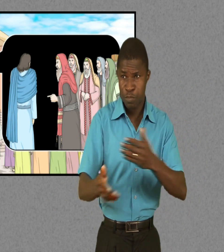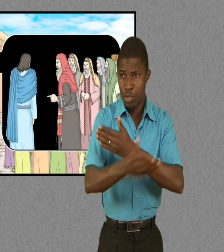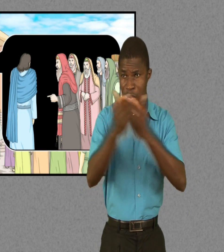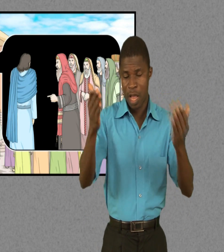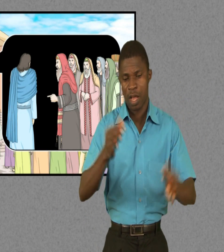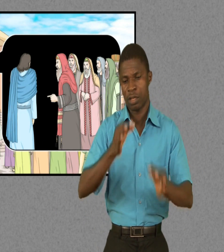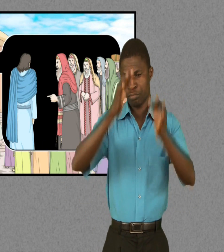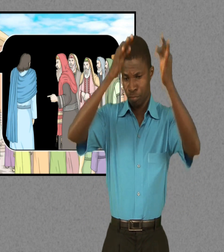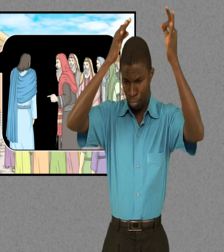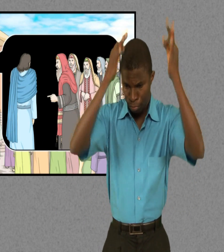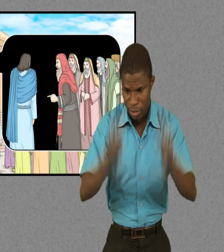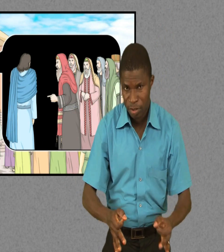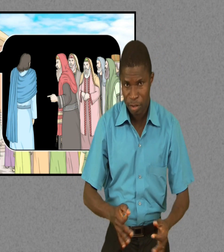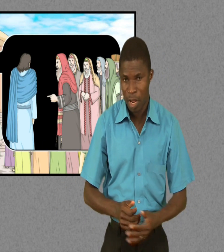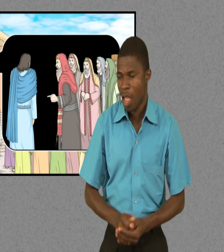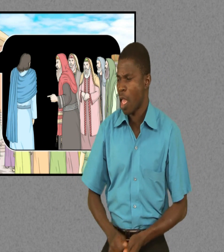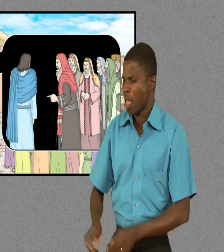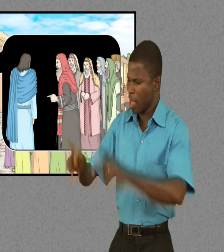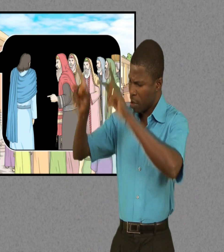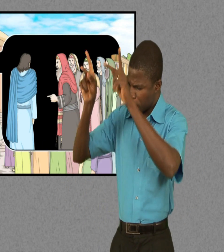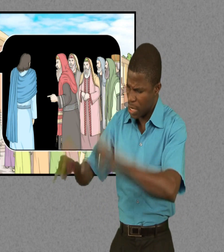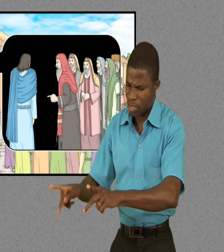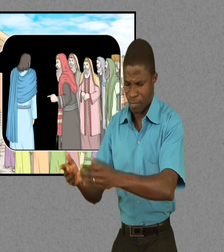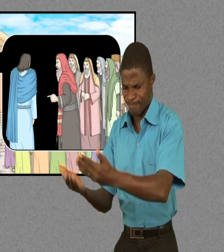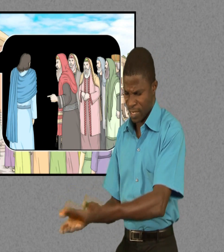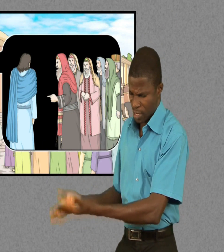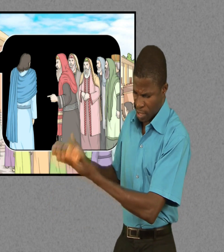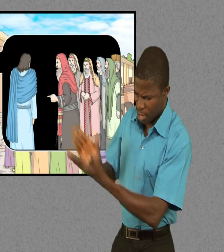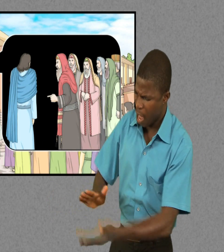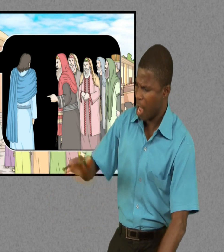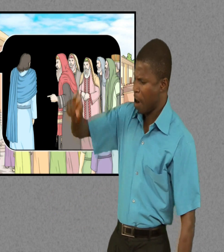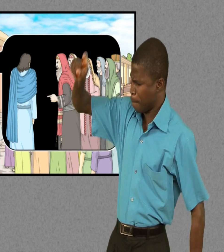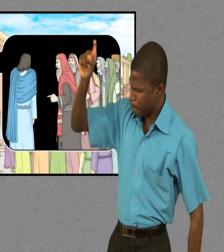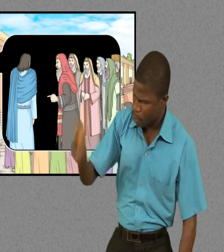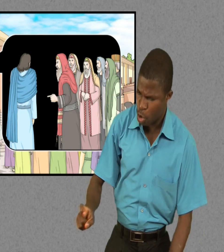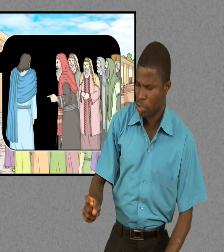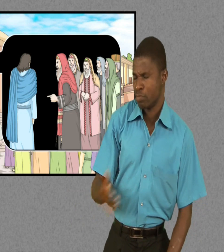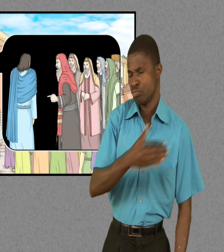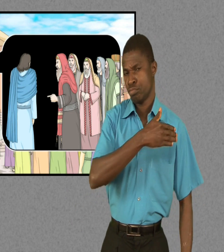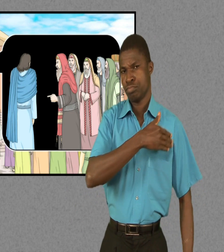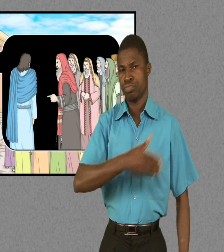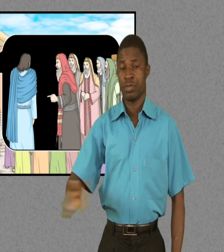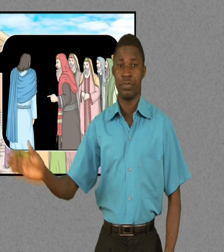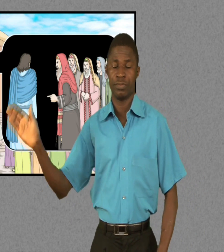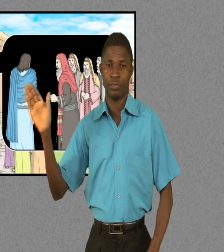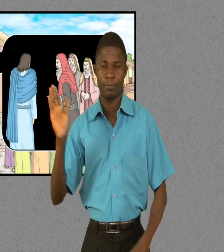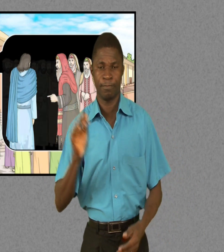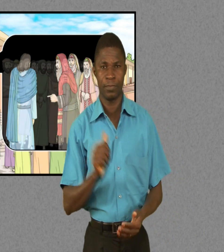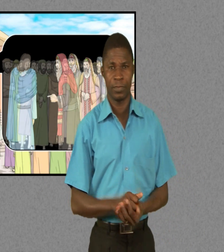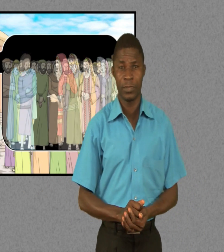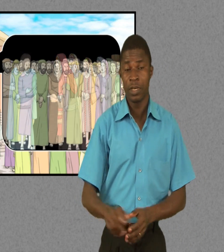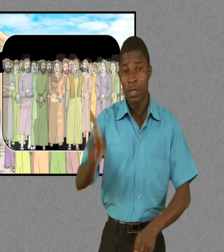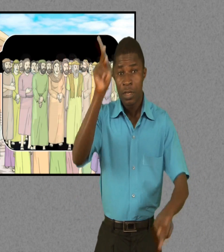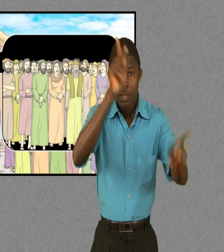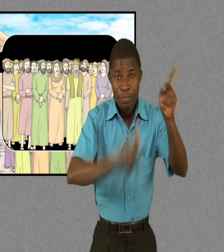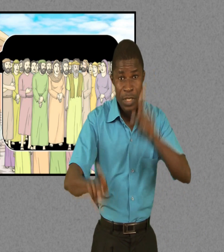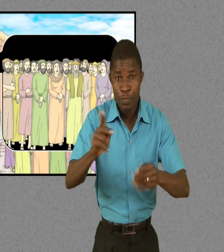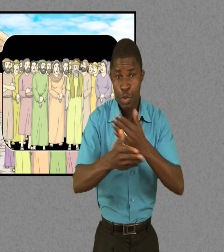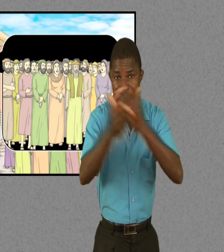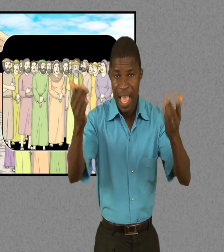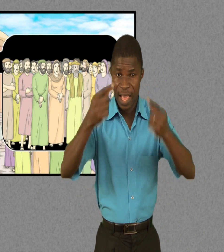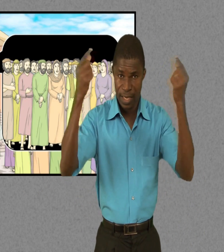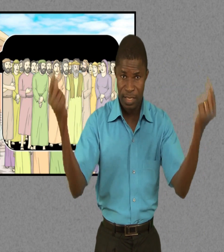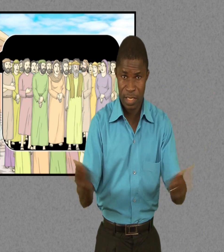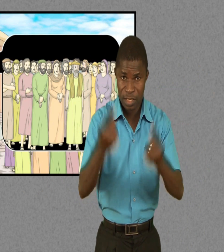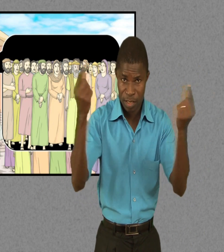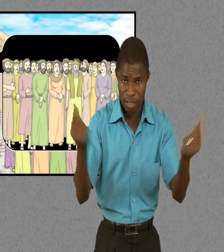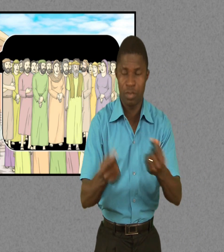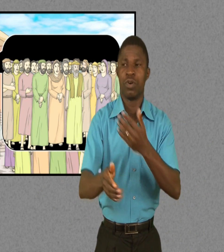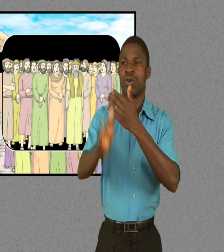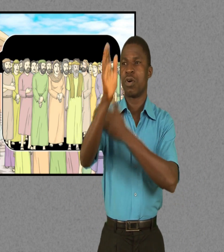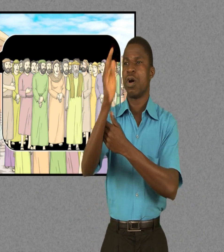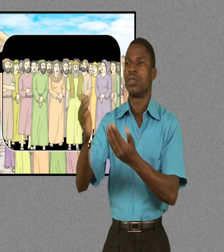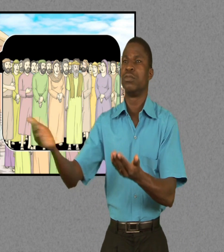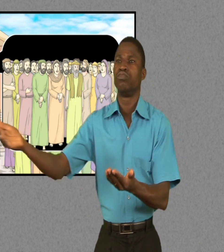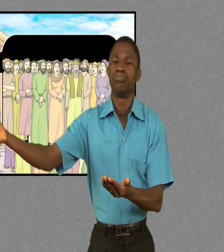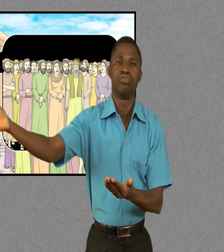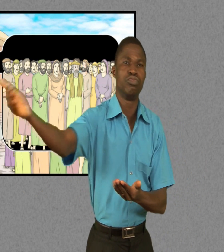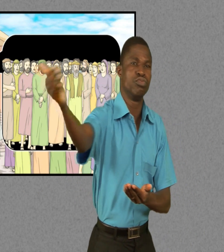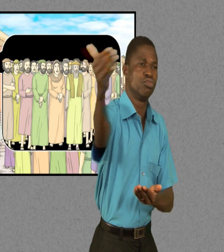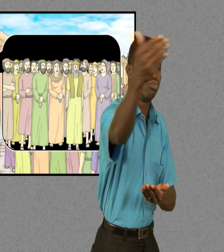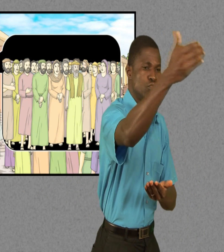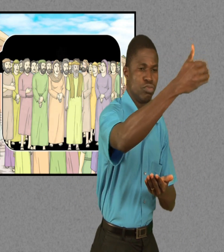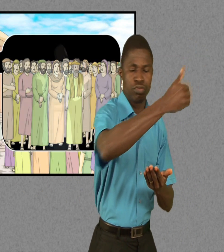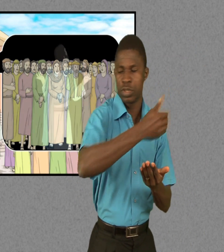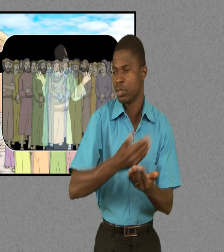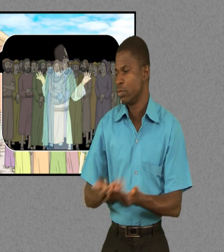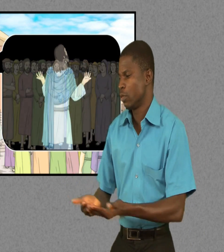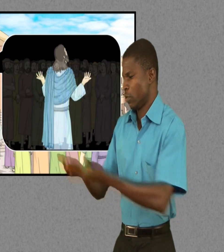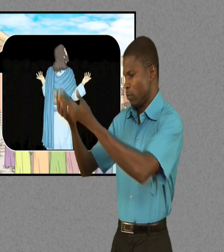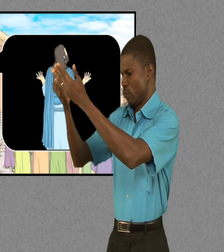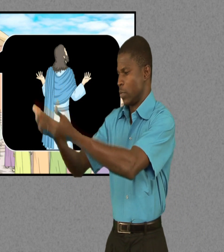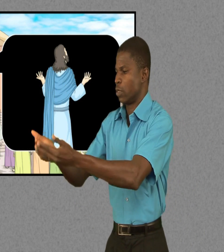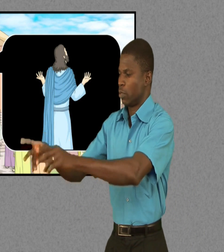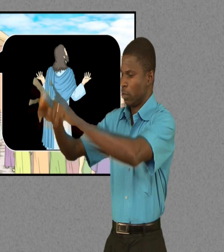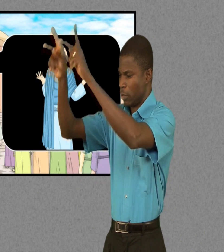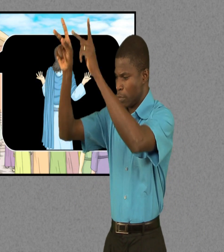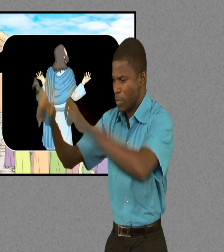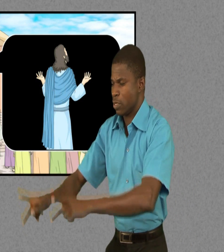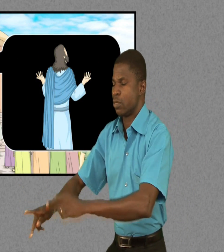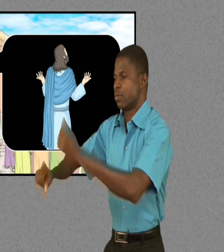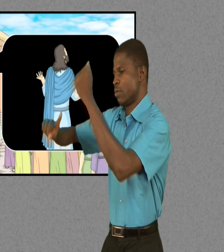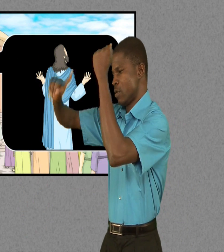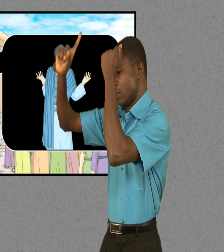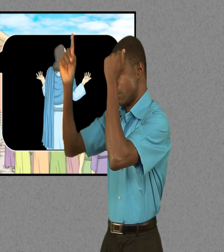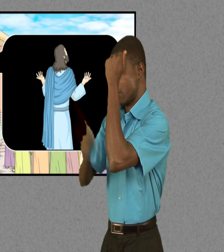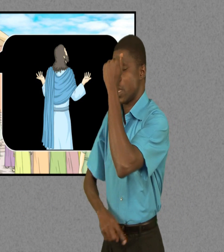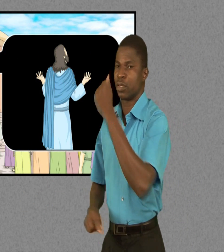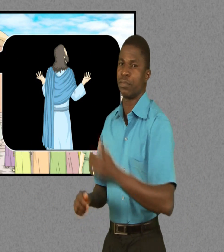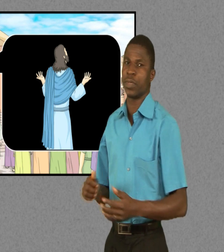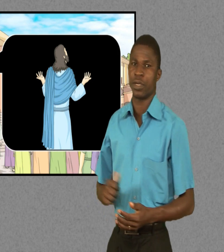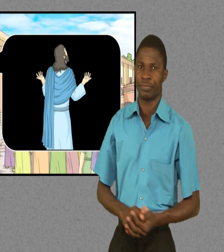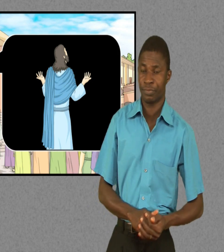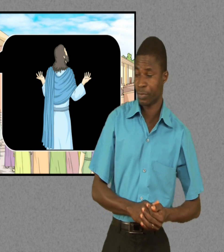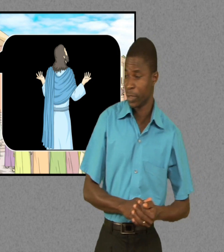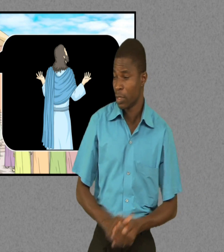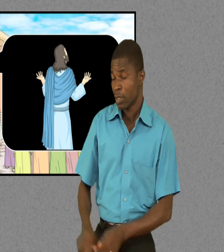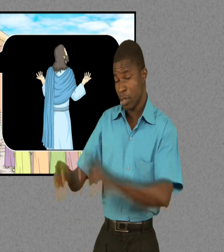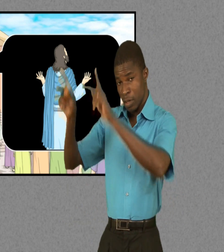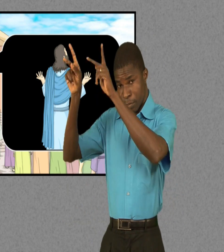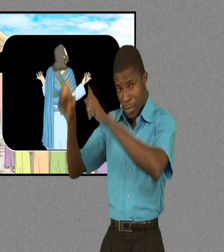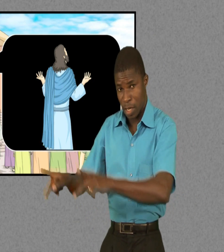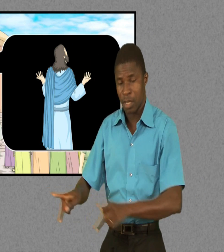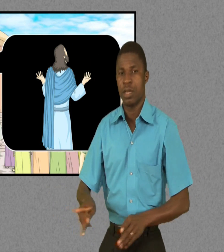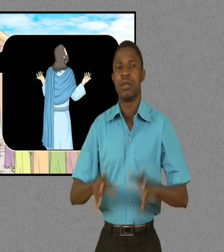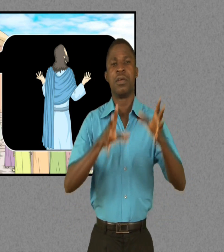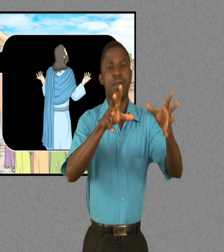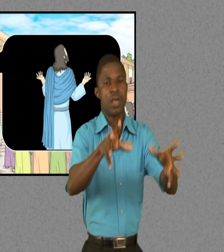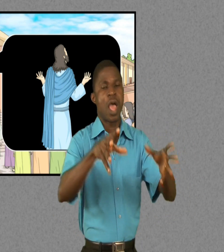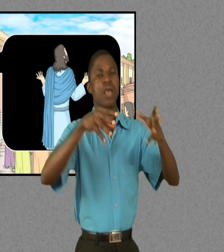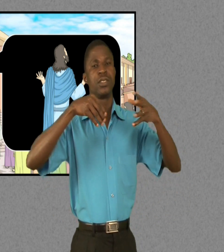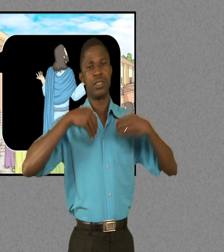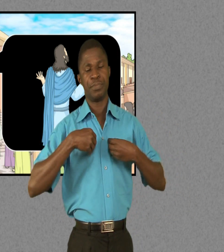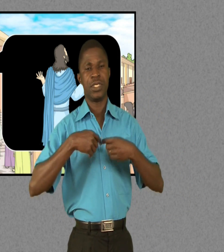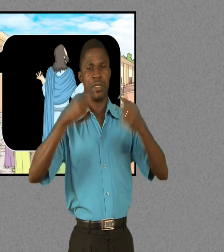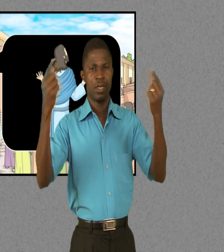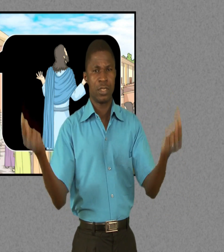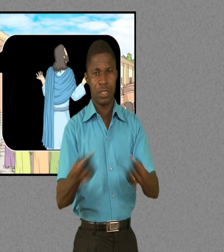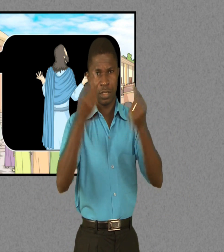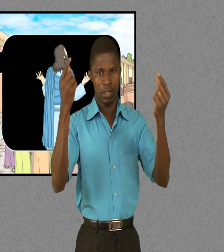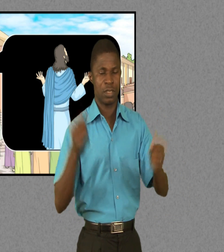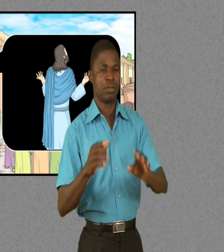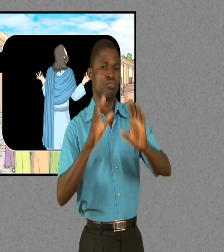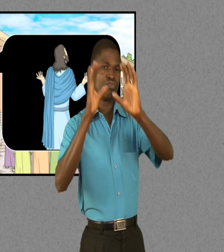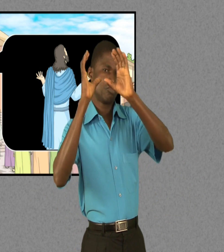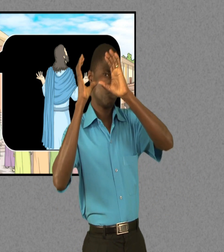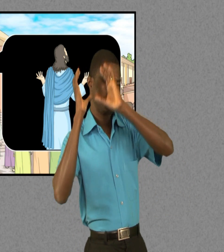For He was cut off from the land of the living;